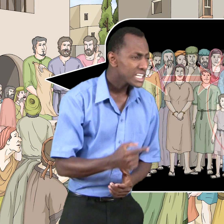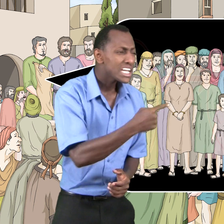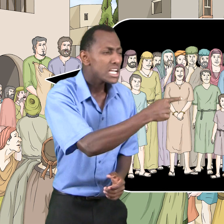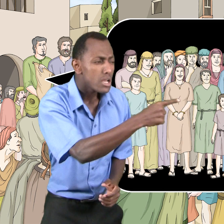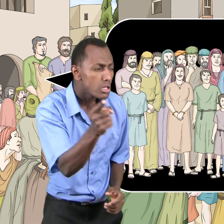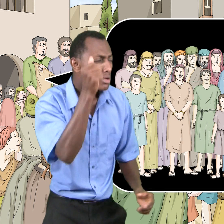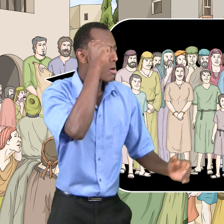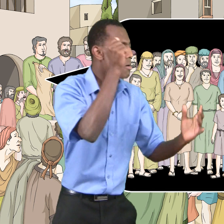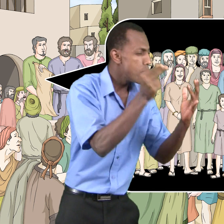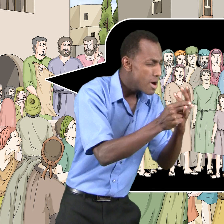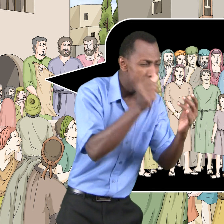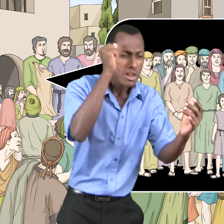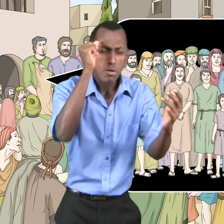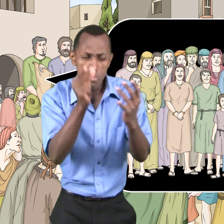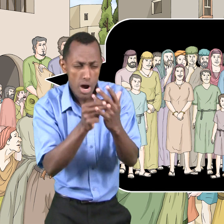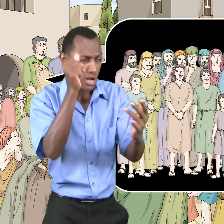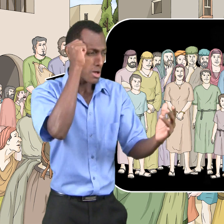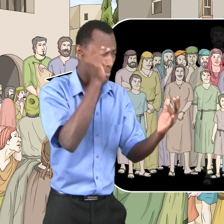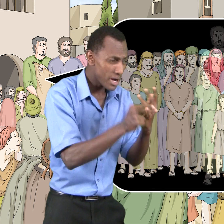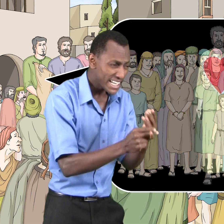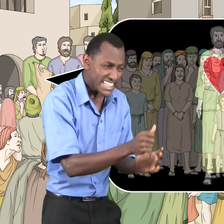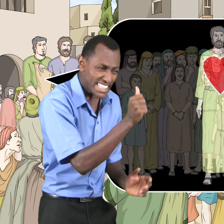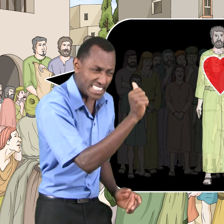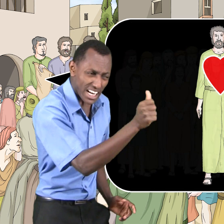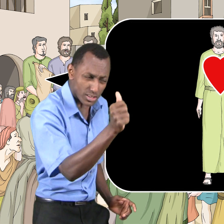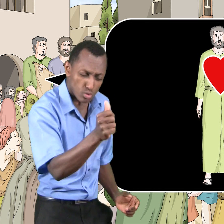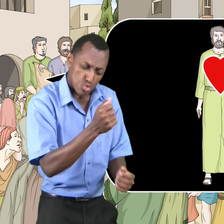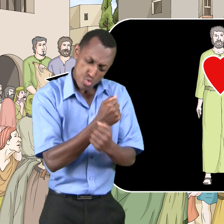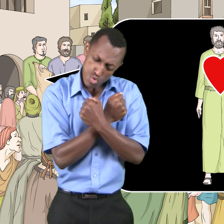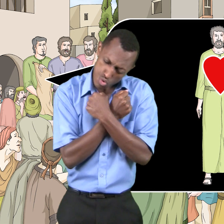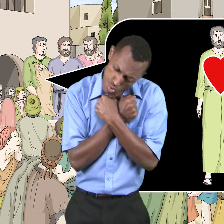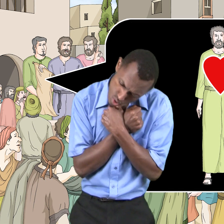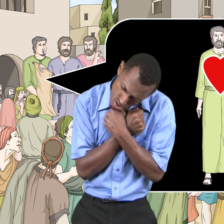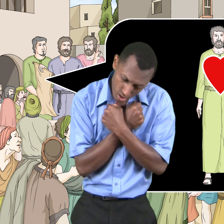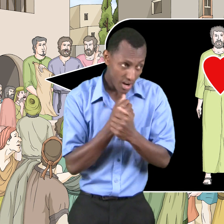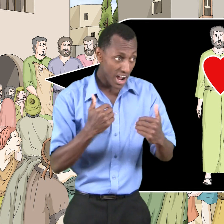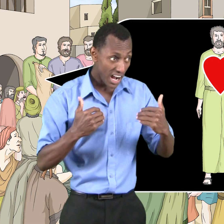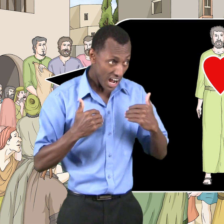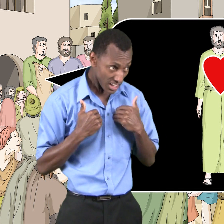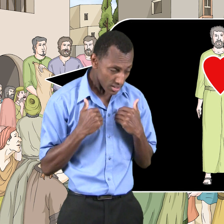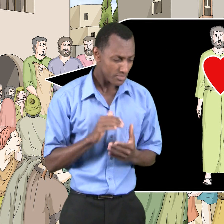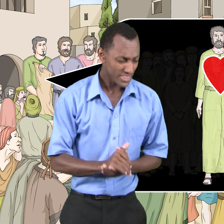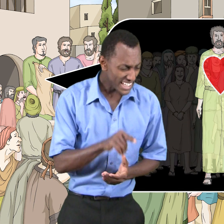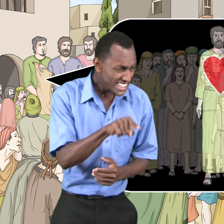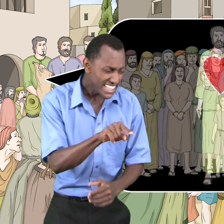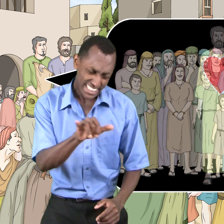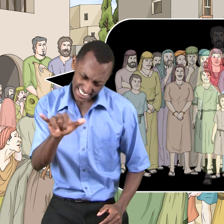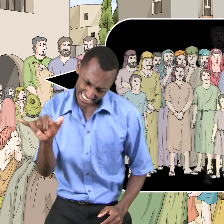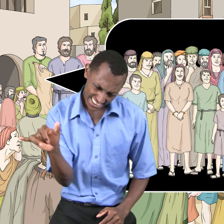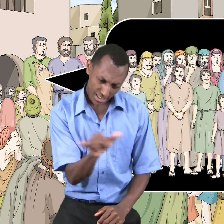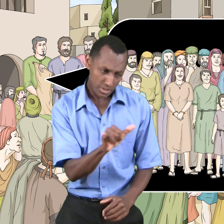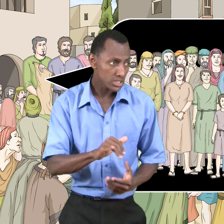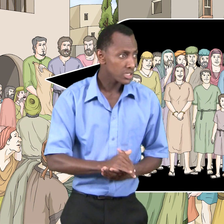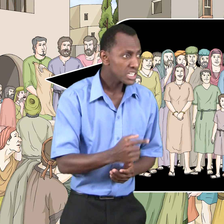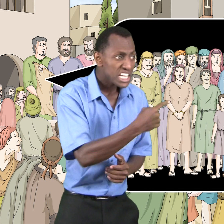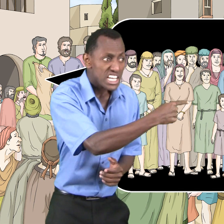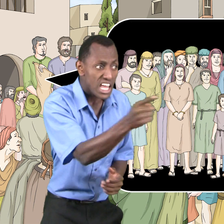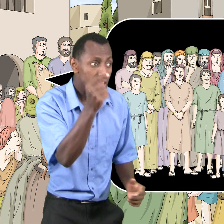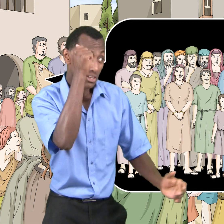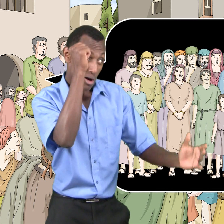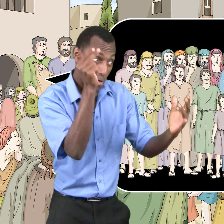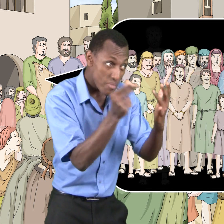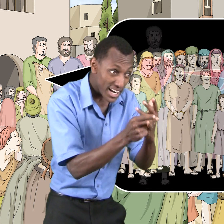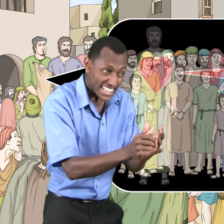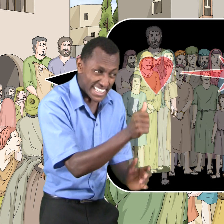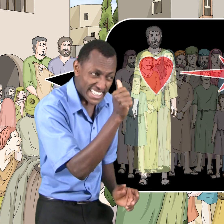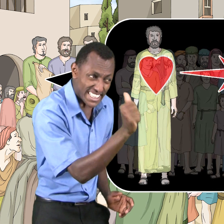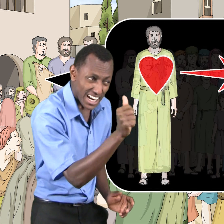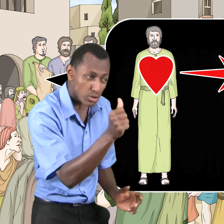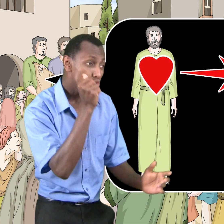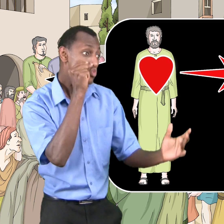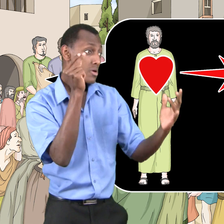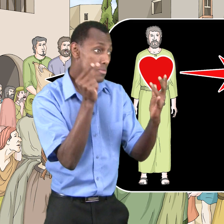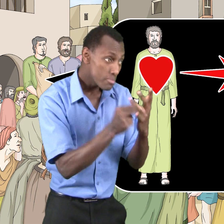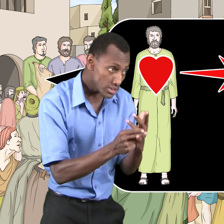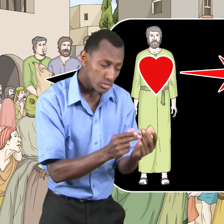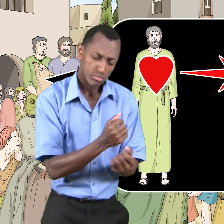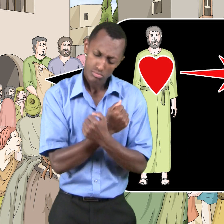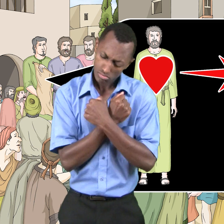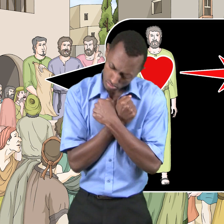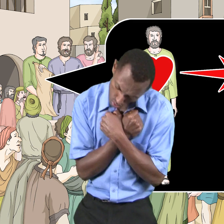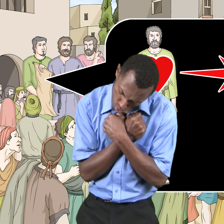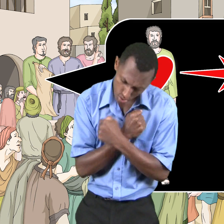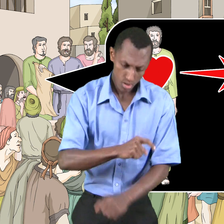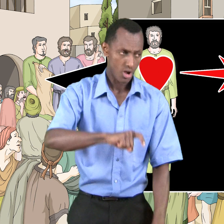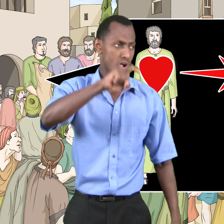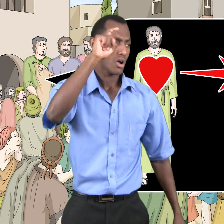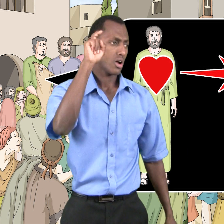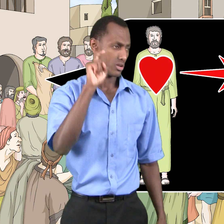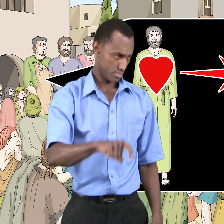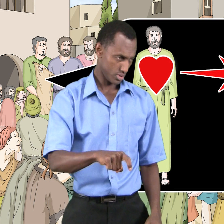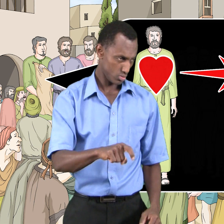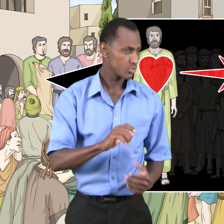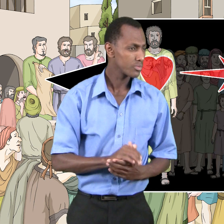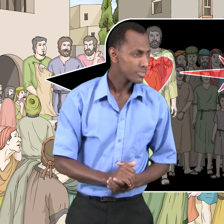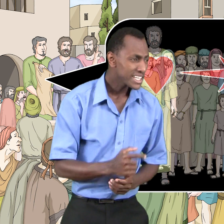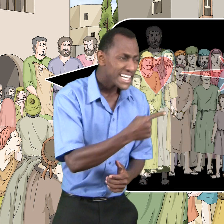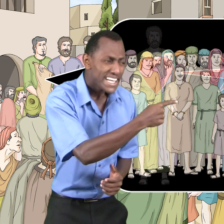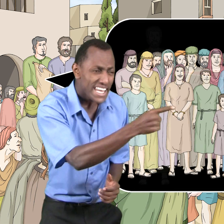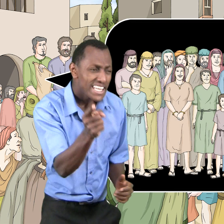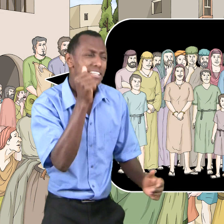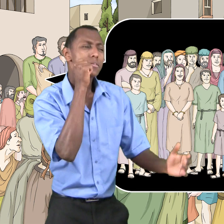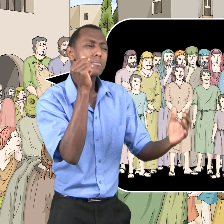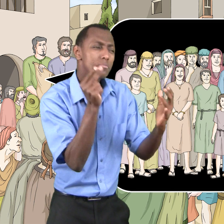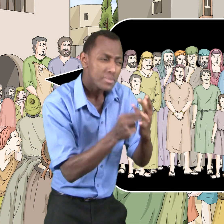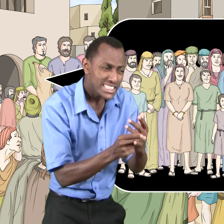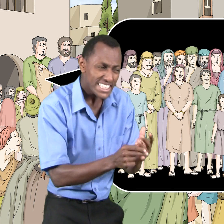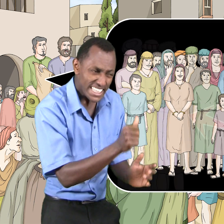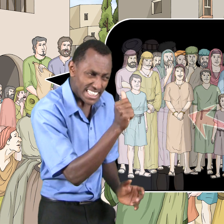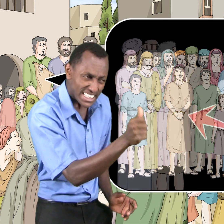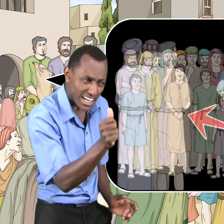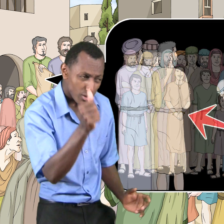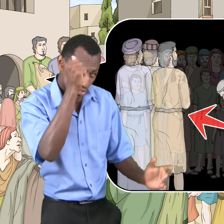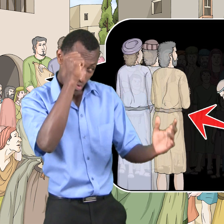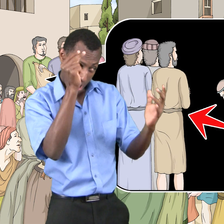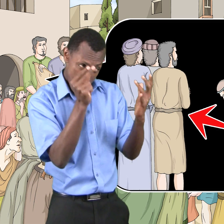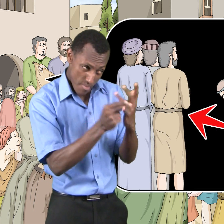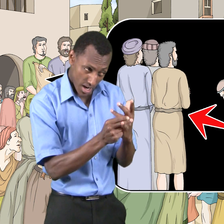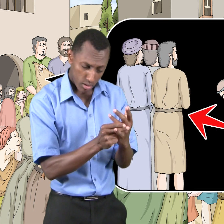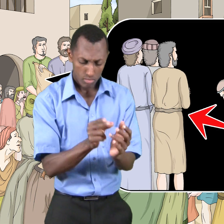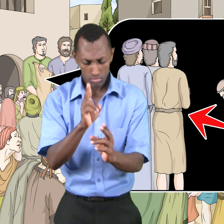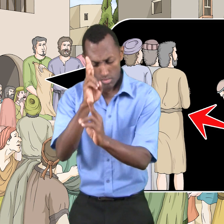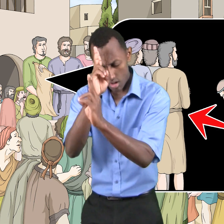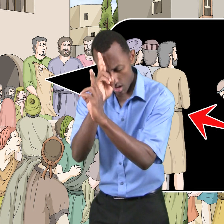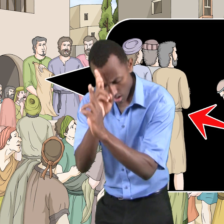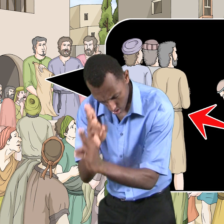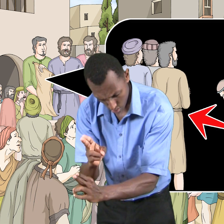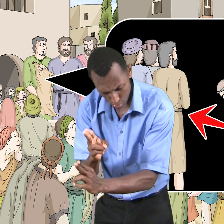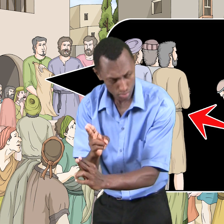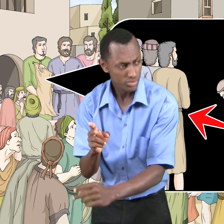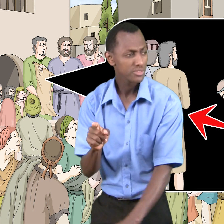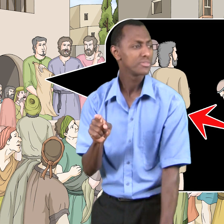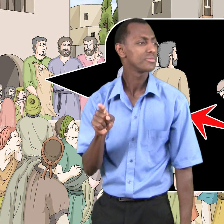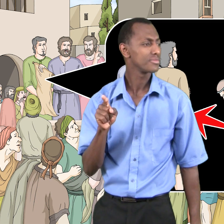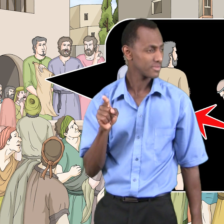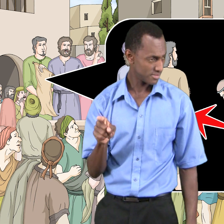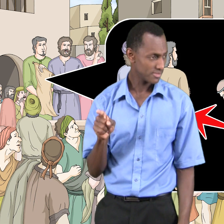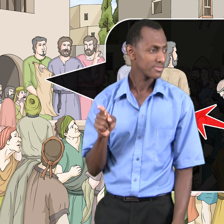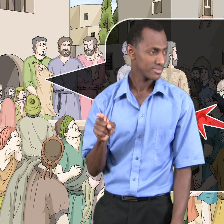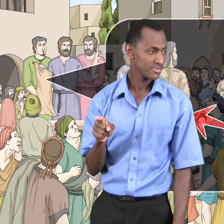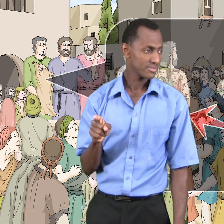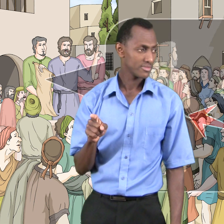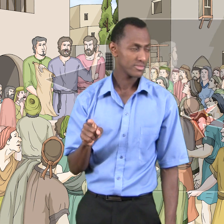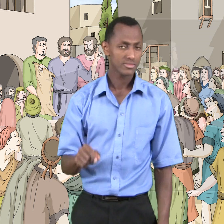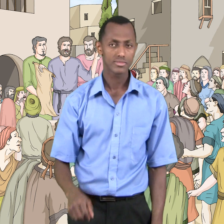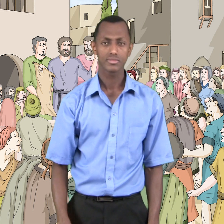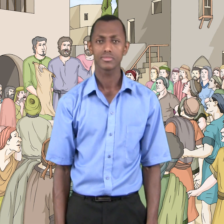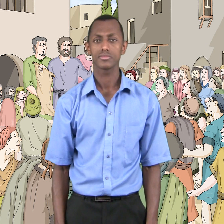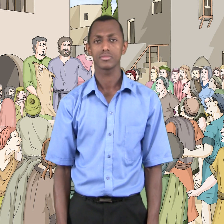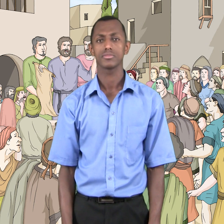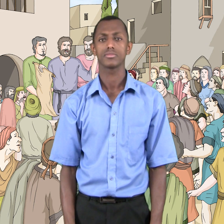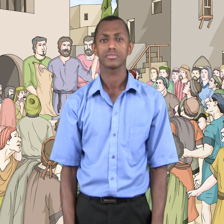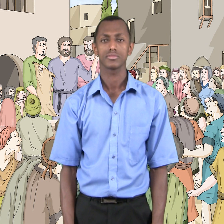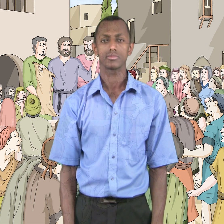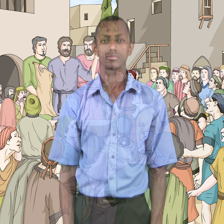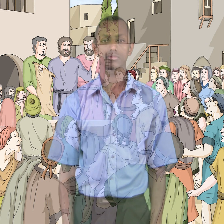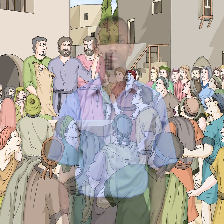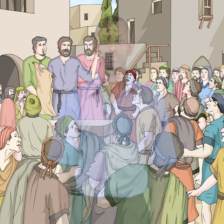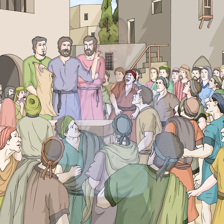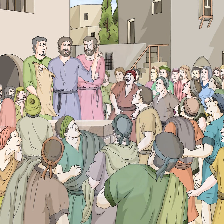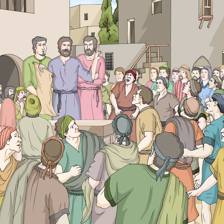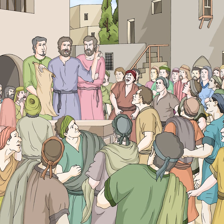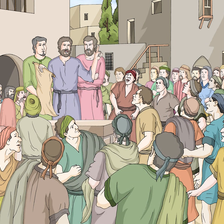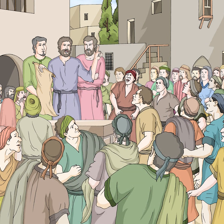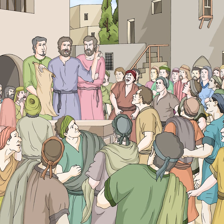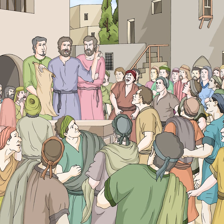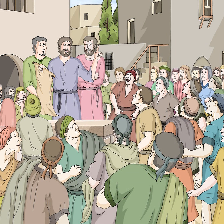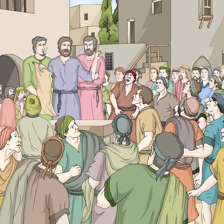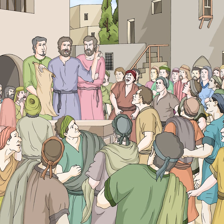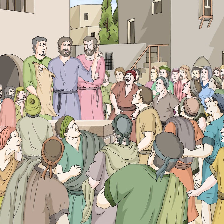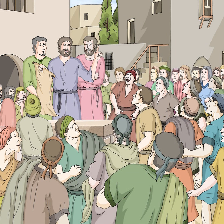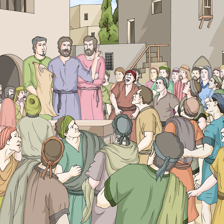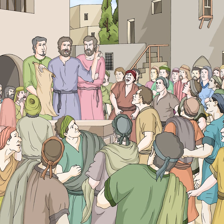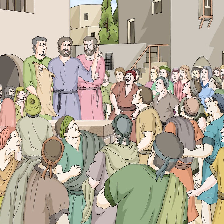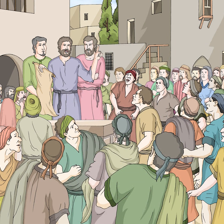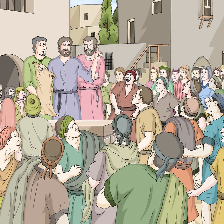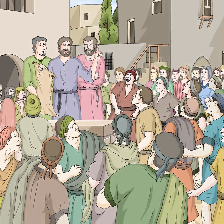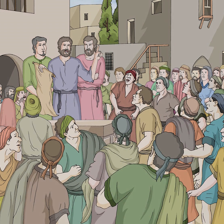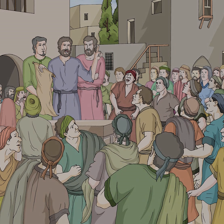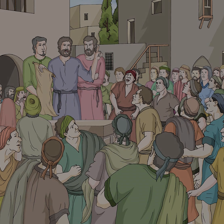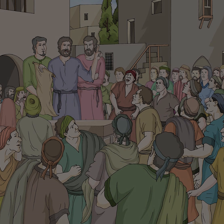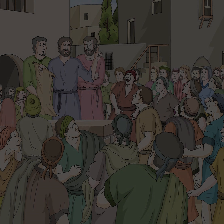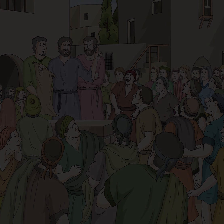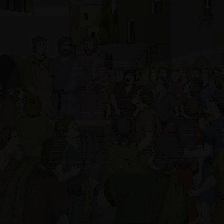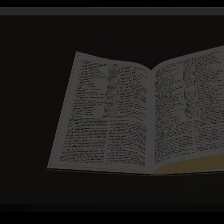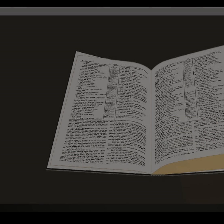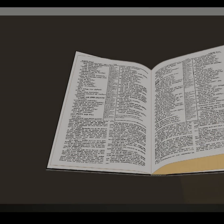Nevertheless, each one of you also must love his wife as he loves himself, and the wife must respect her husband.